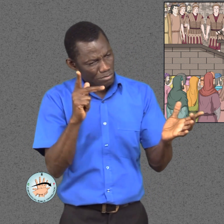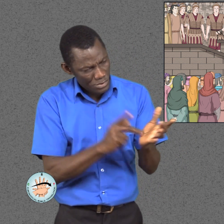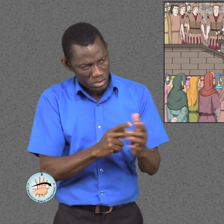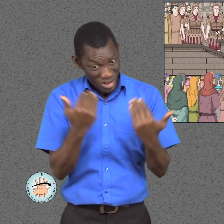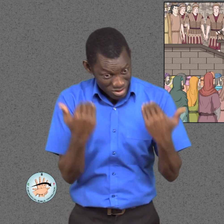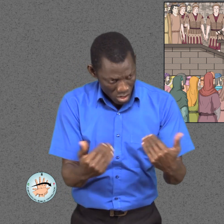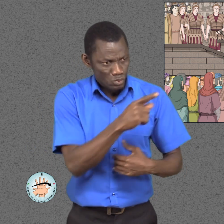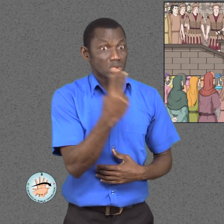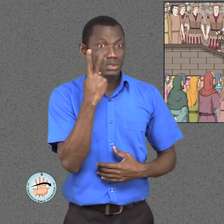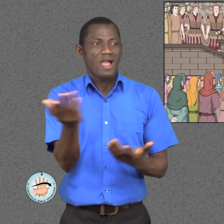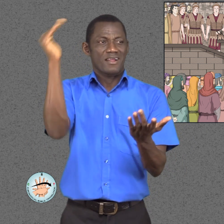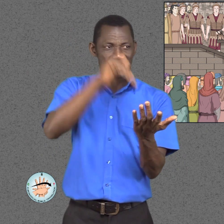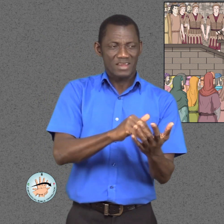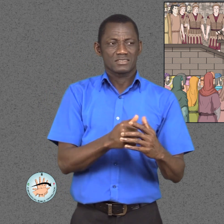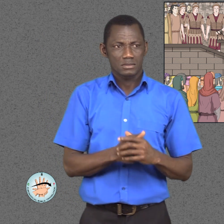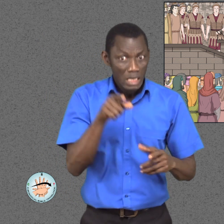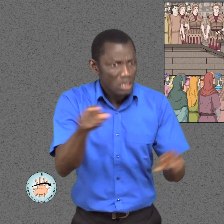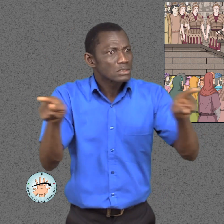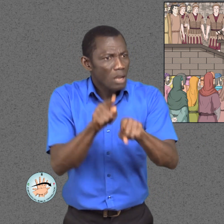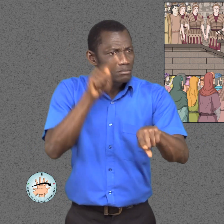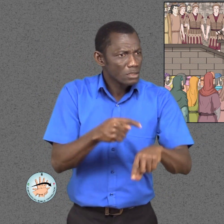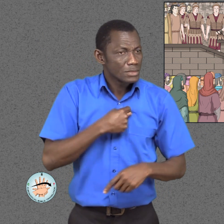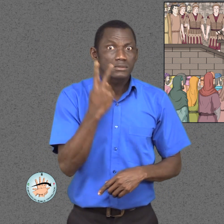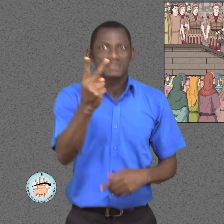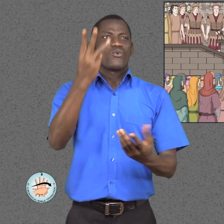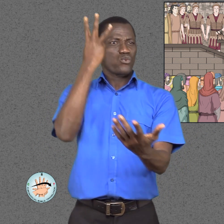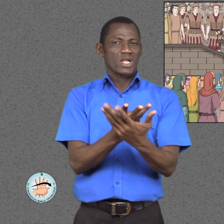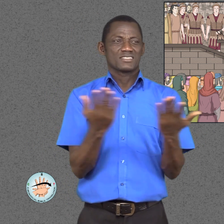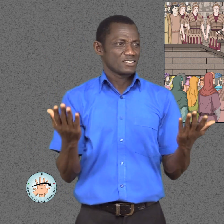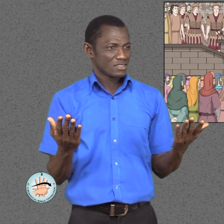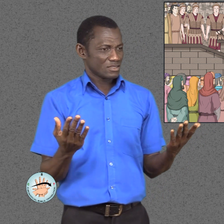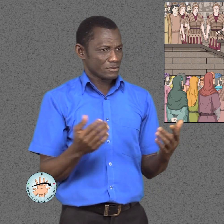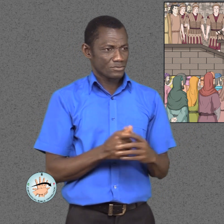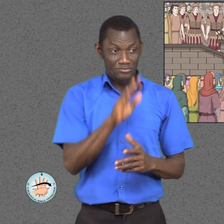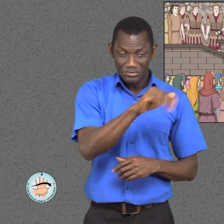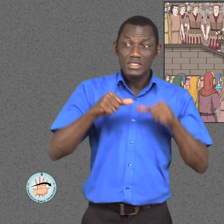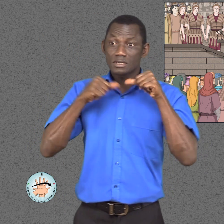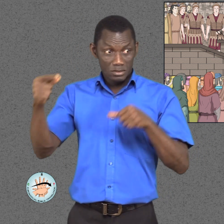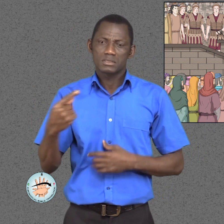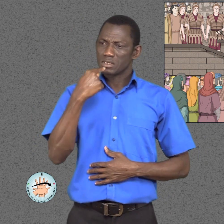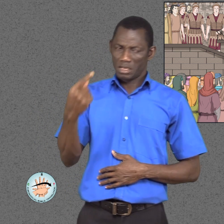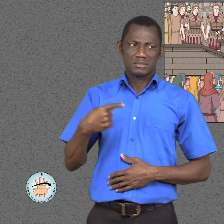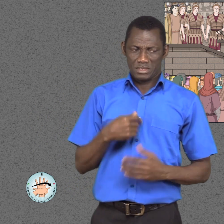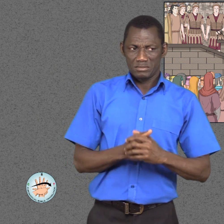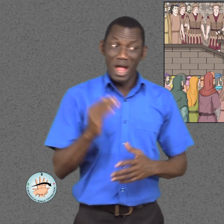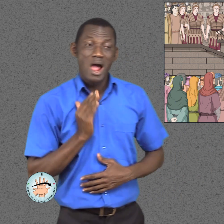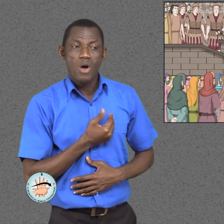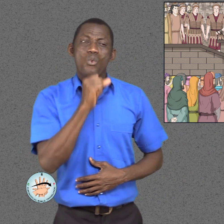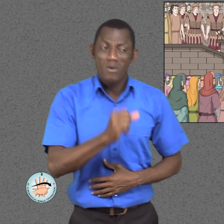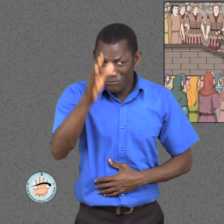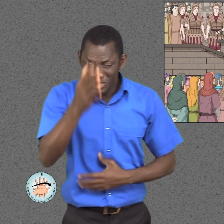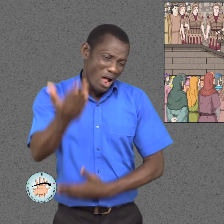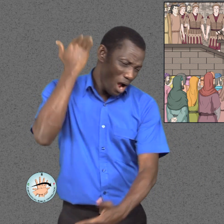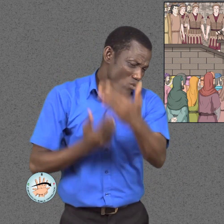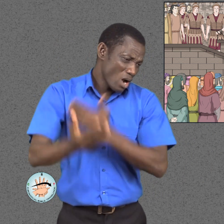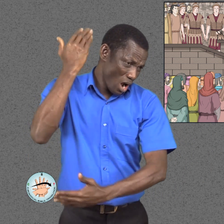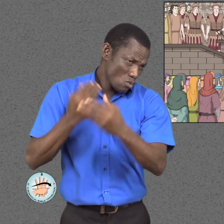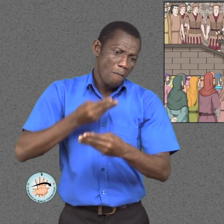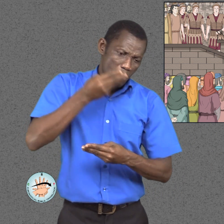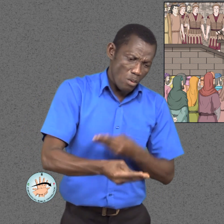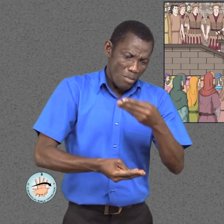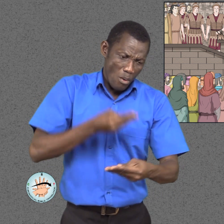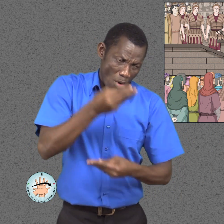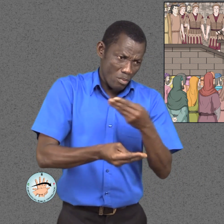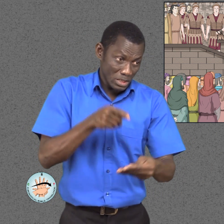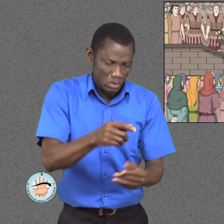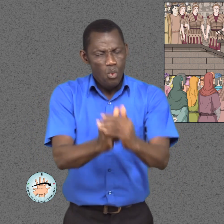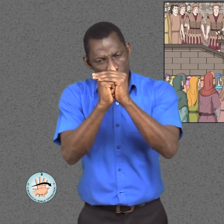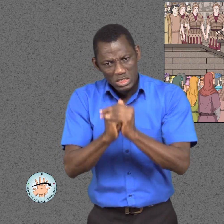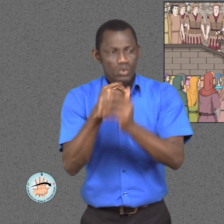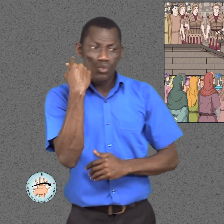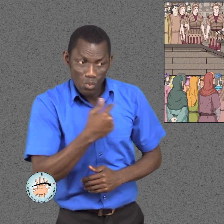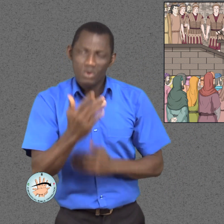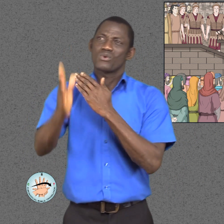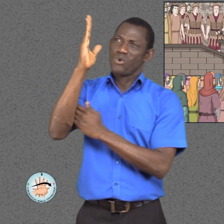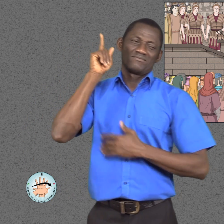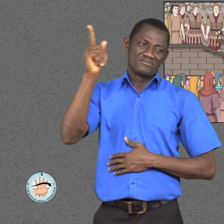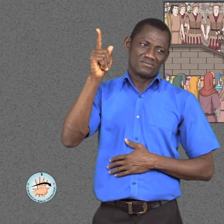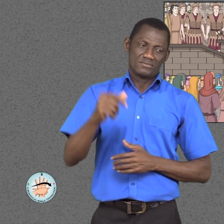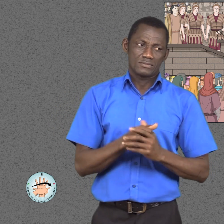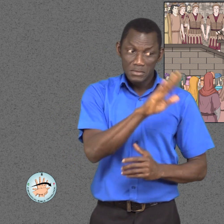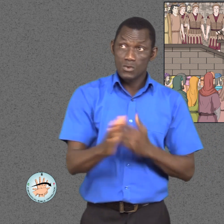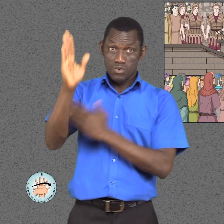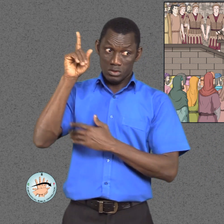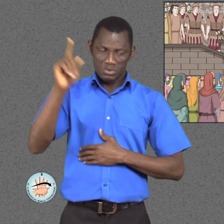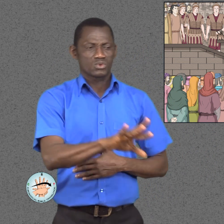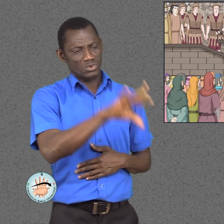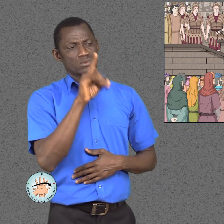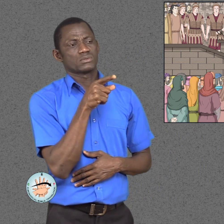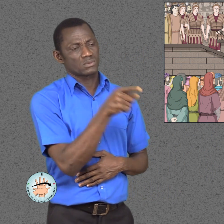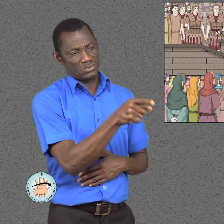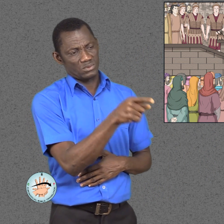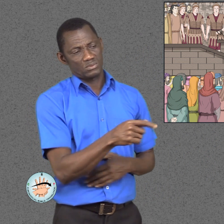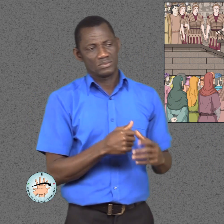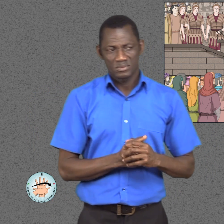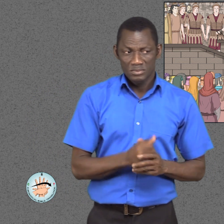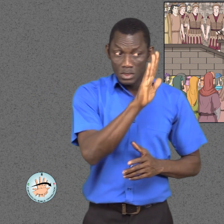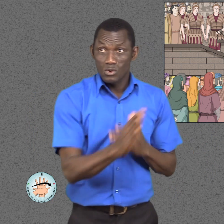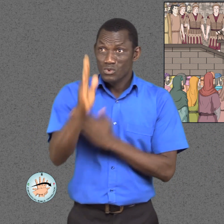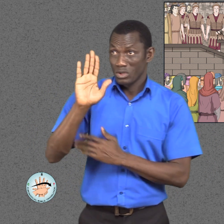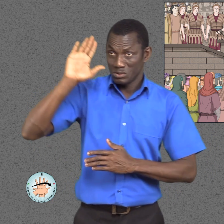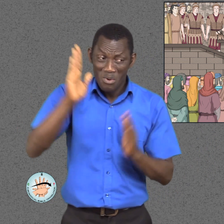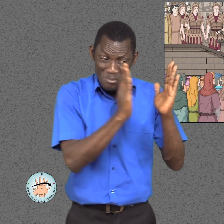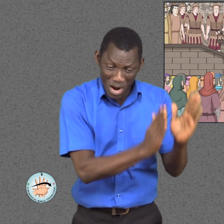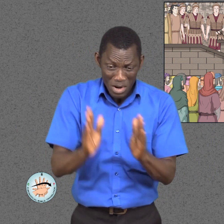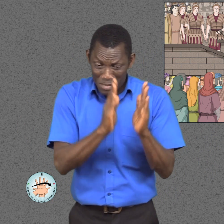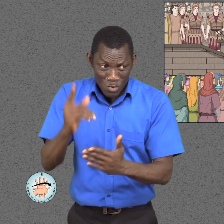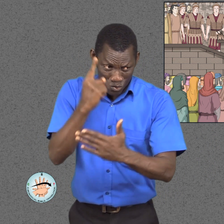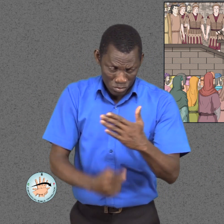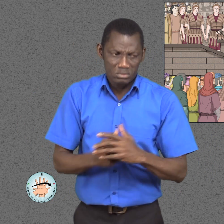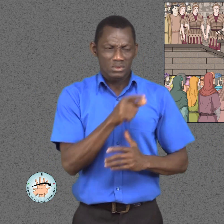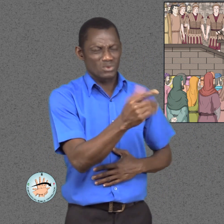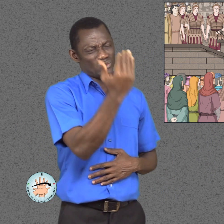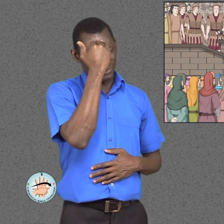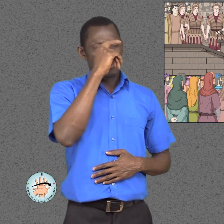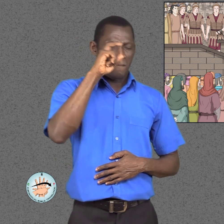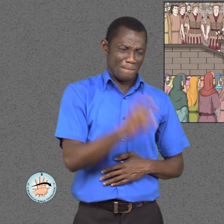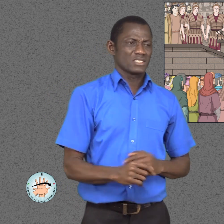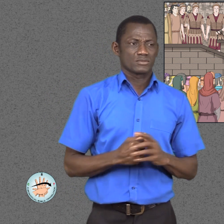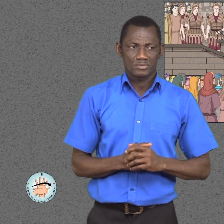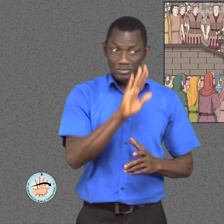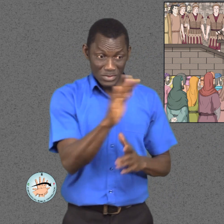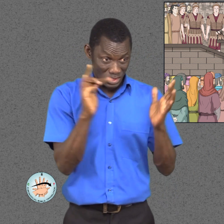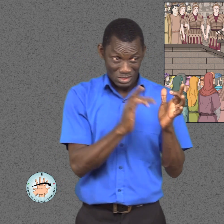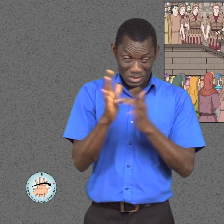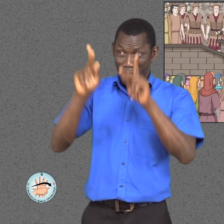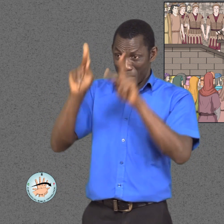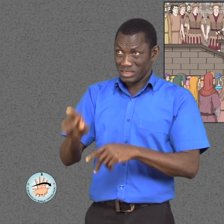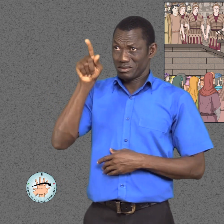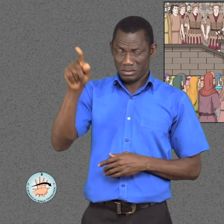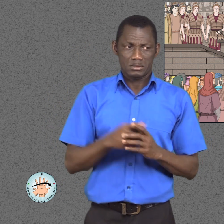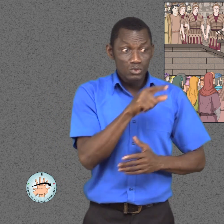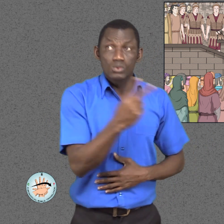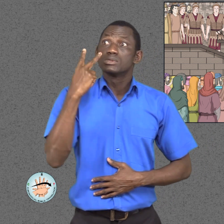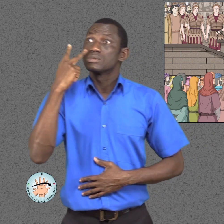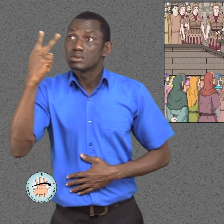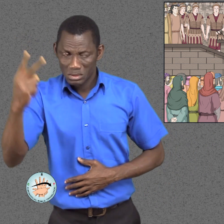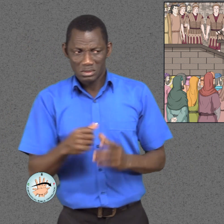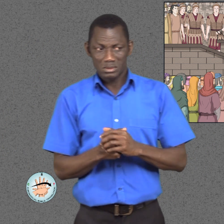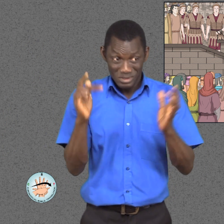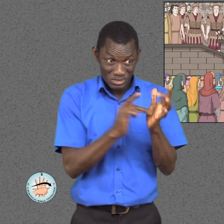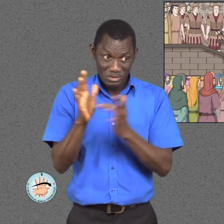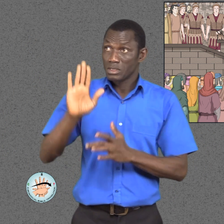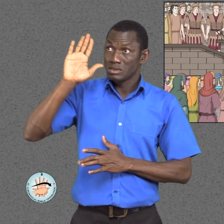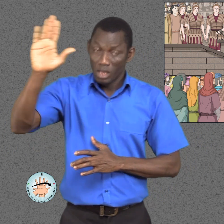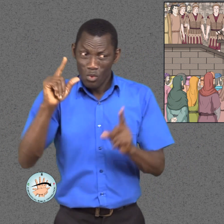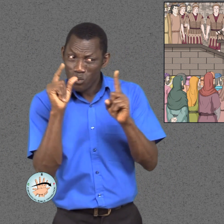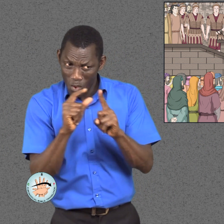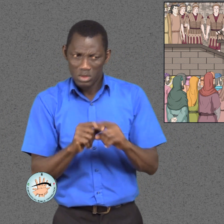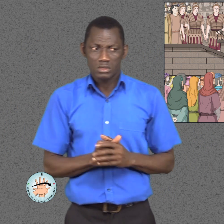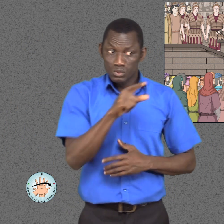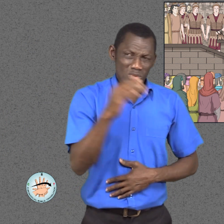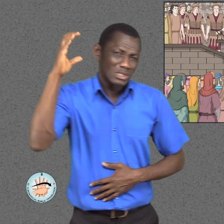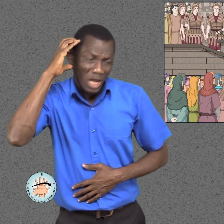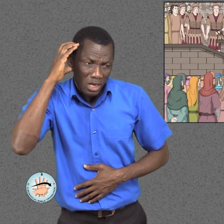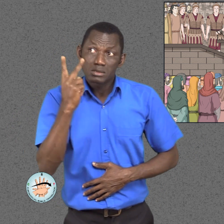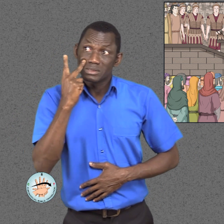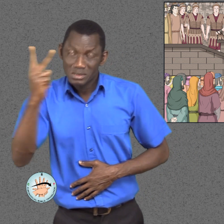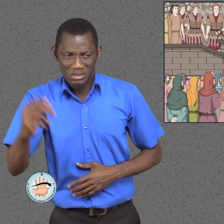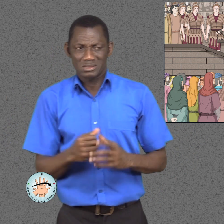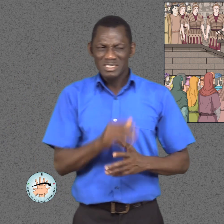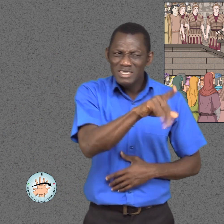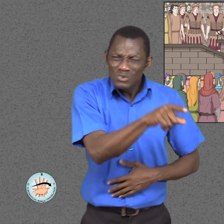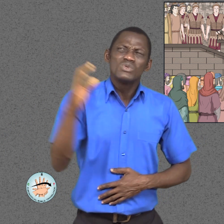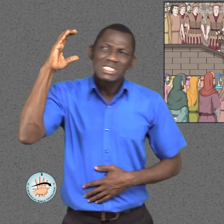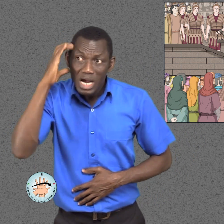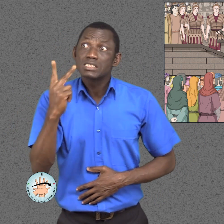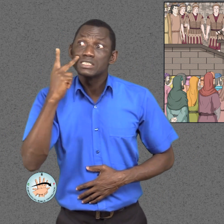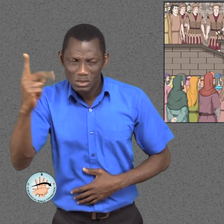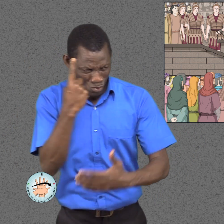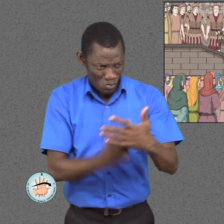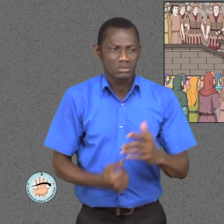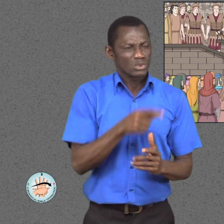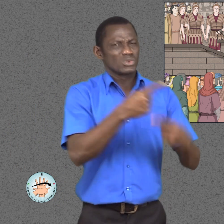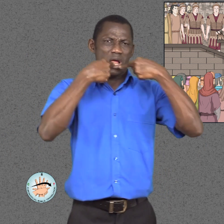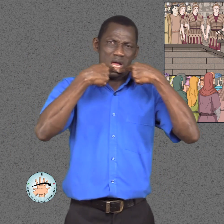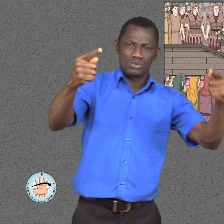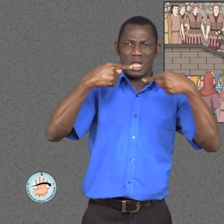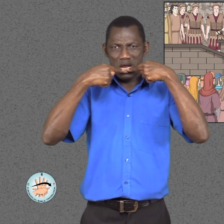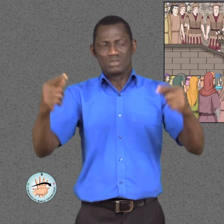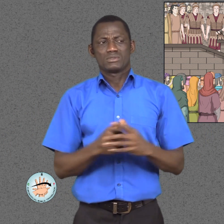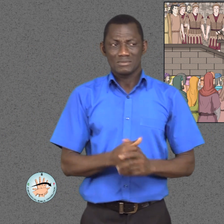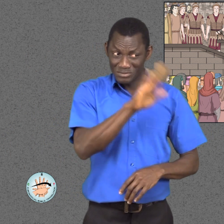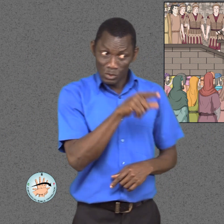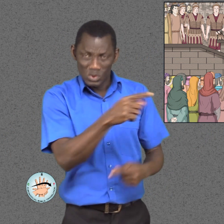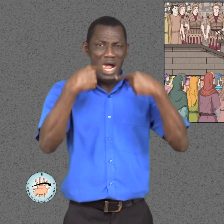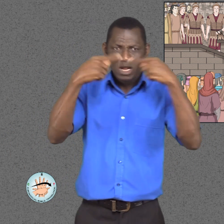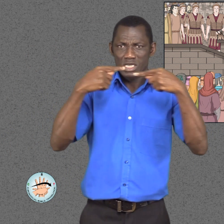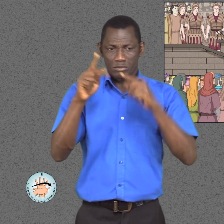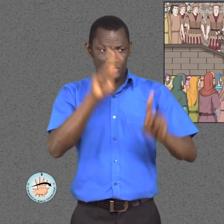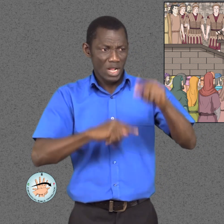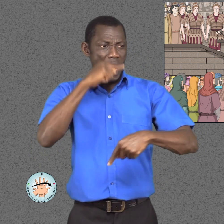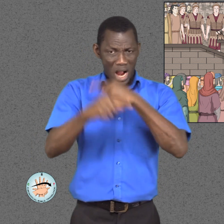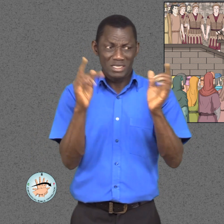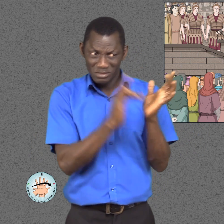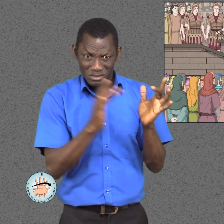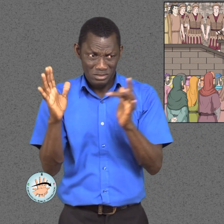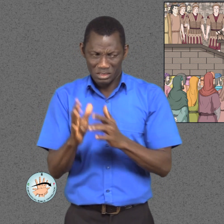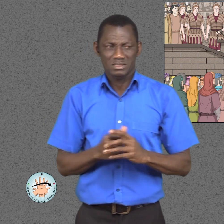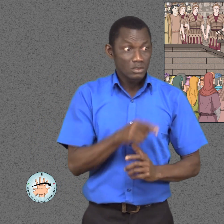Then he said, ‘The God of our fathers has appointed you to know His will, and to see the Righteous One, and to hear His voice. You will be His witness to everyone of what you have seen and heard.